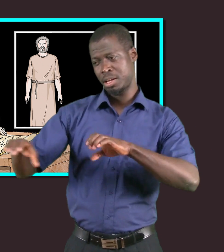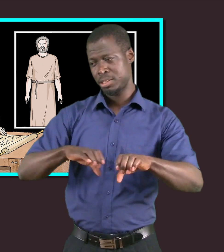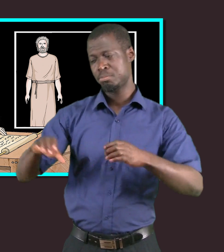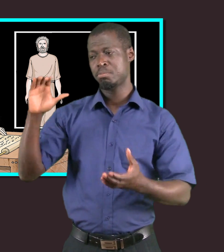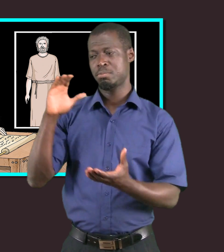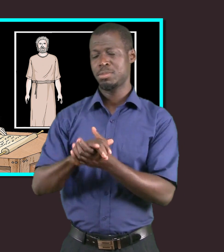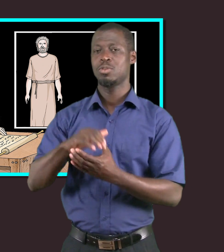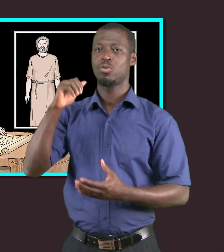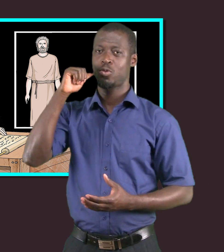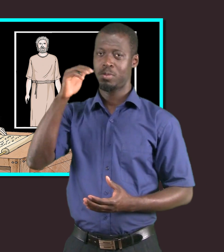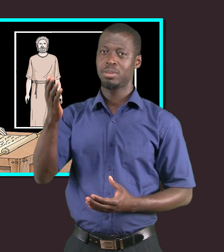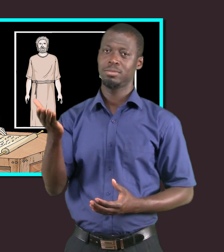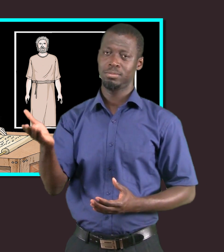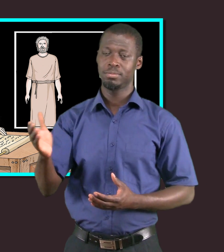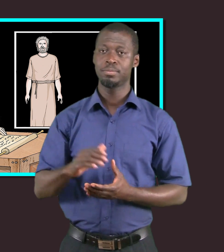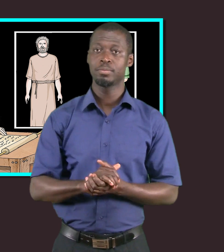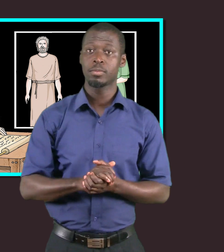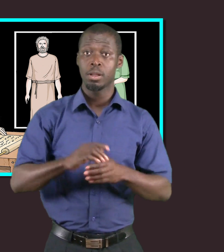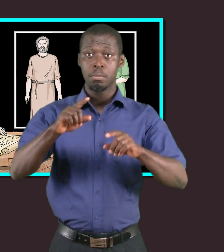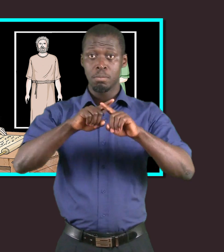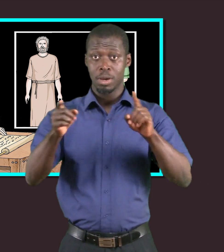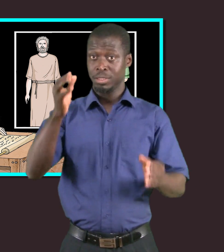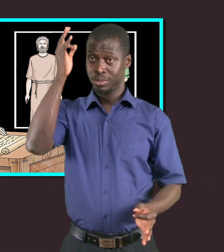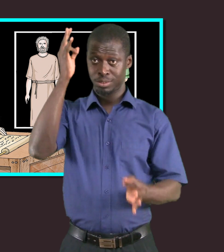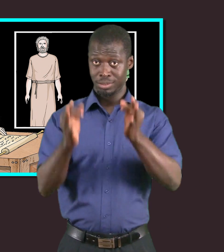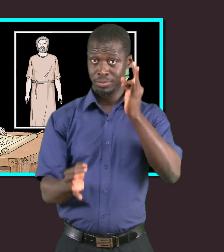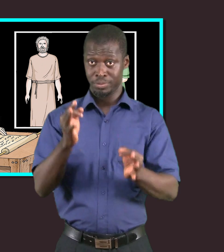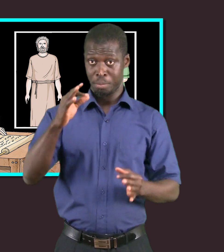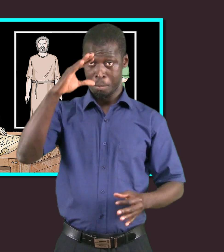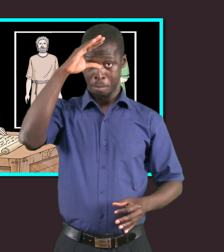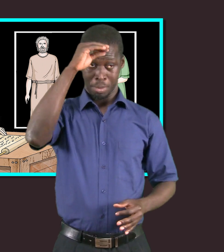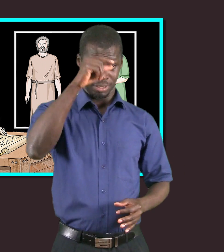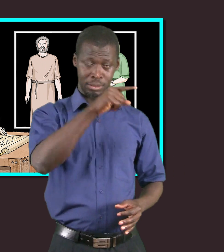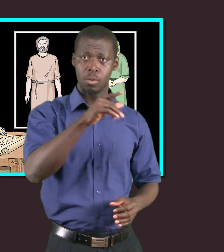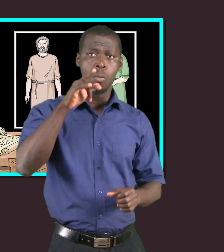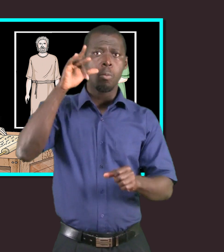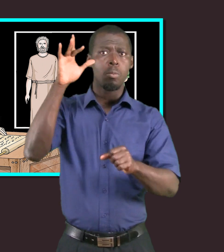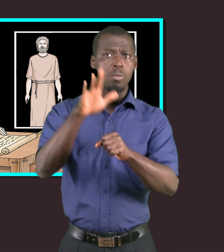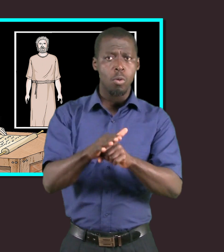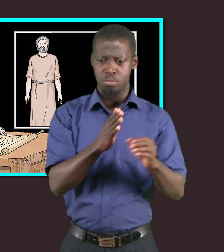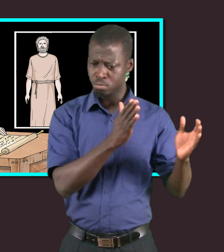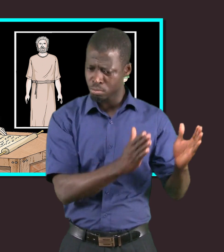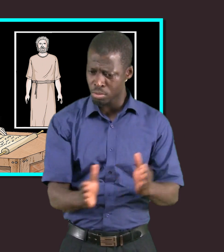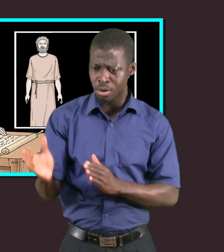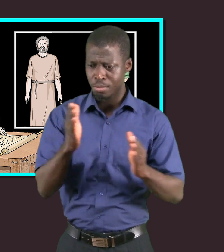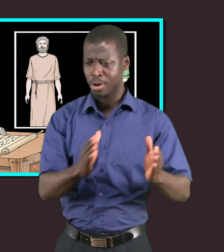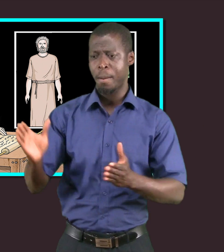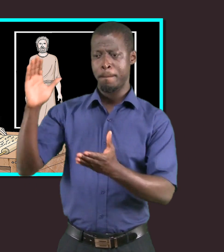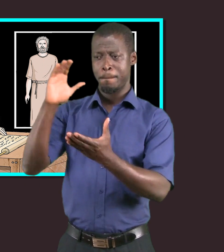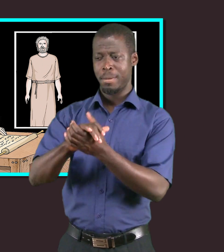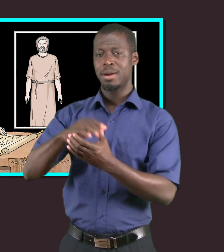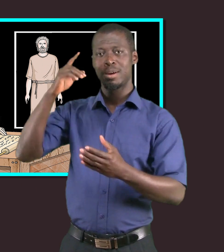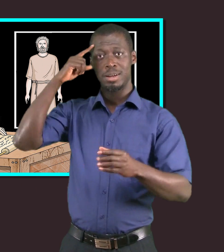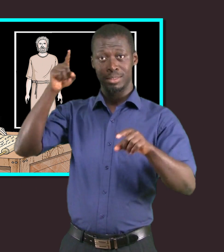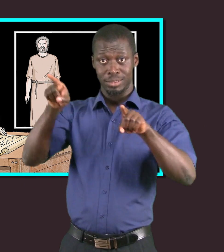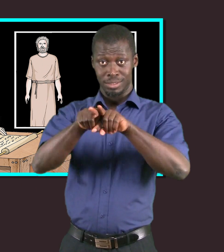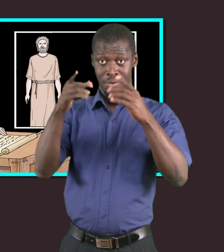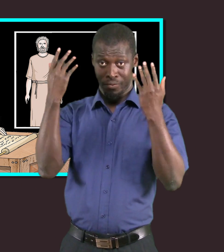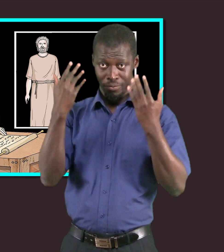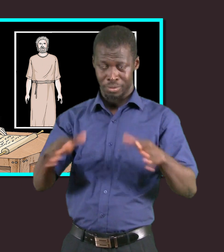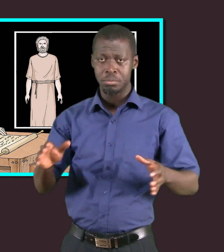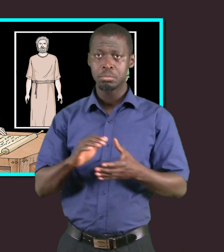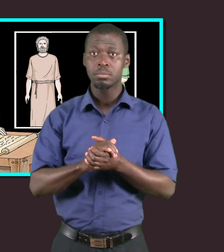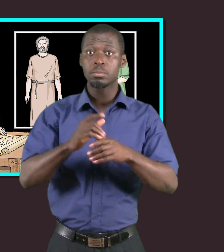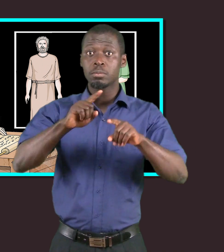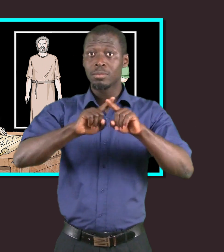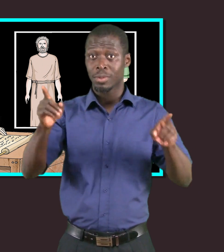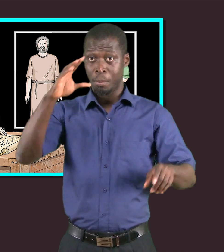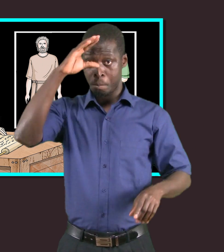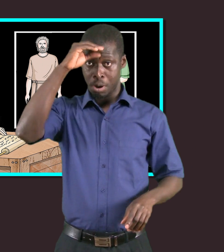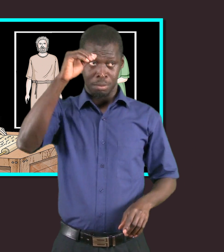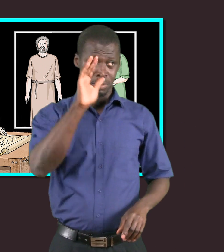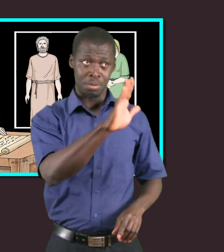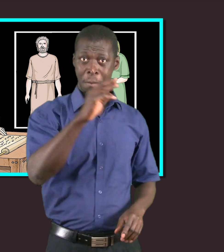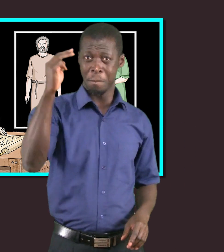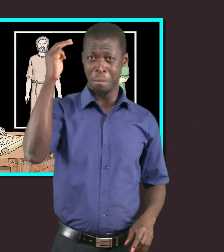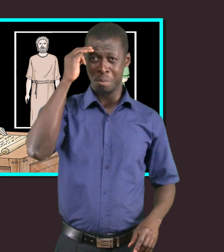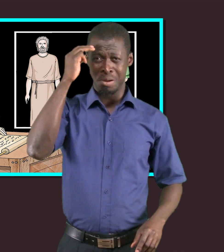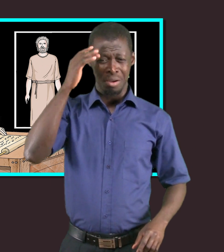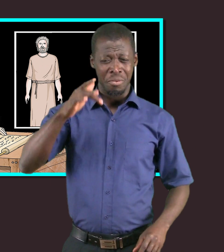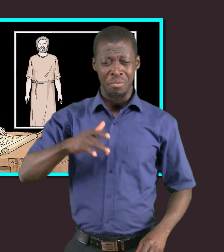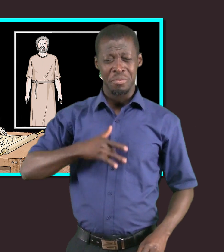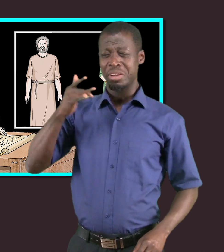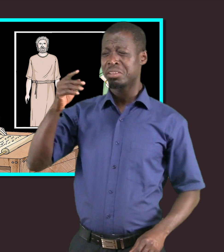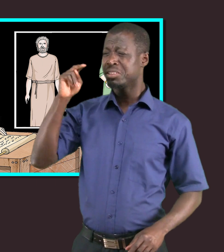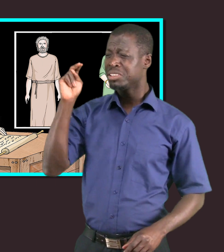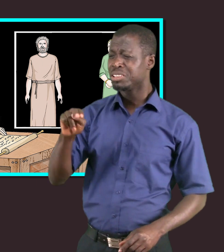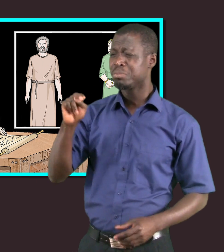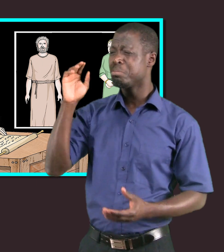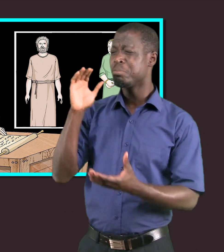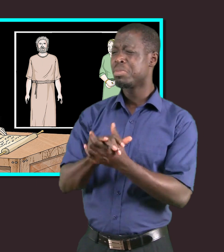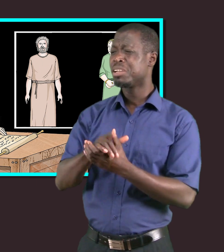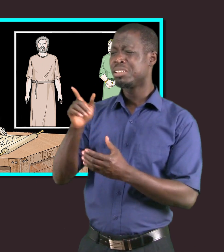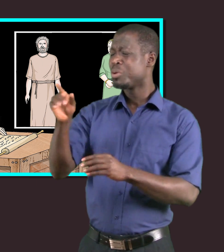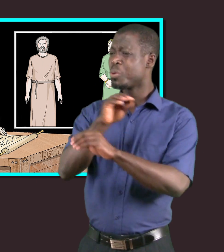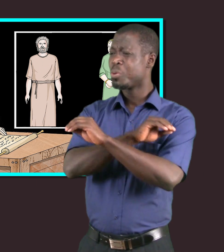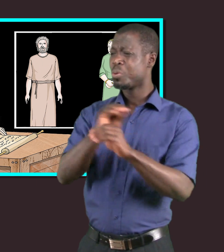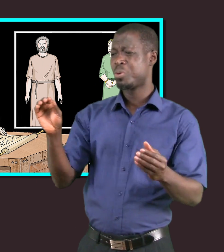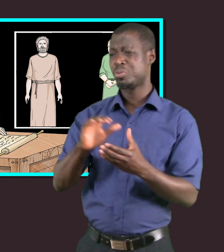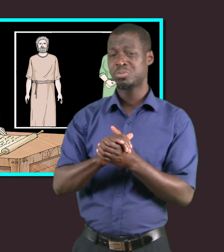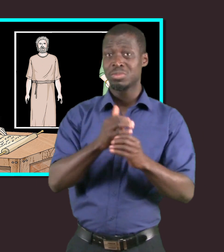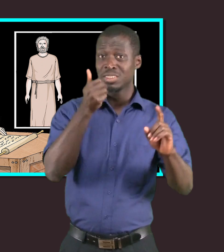he is not sinning; they should get married.